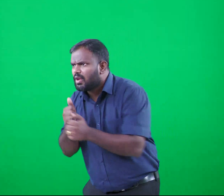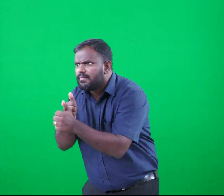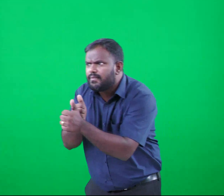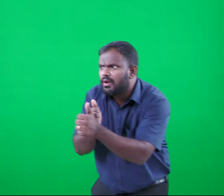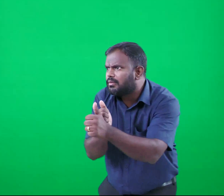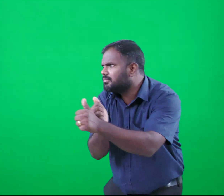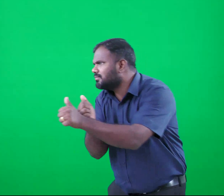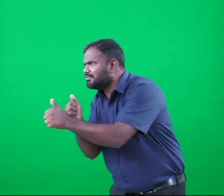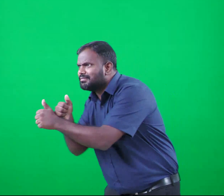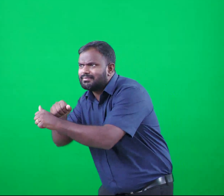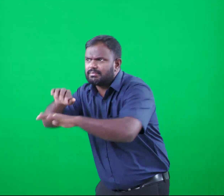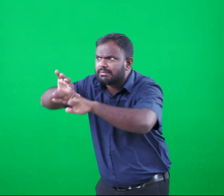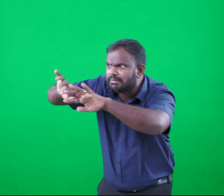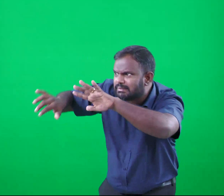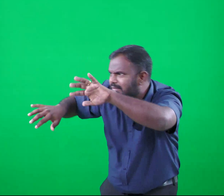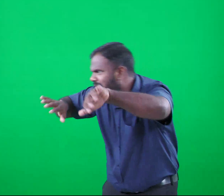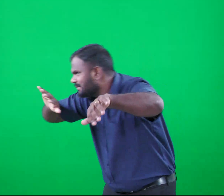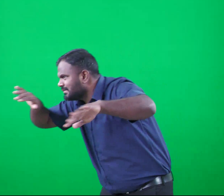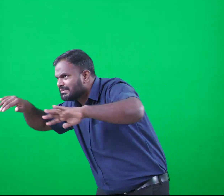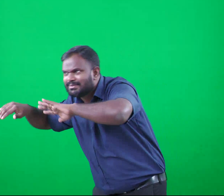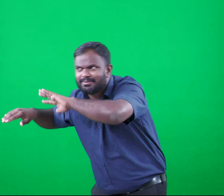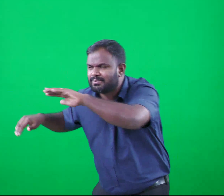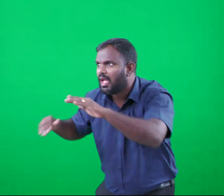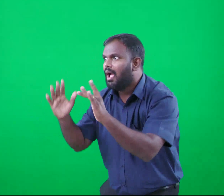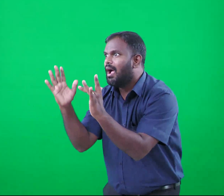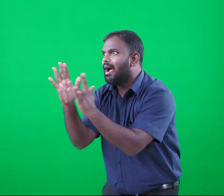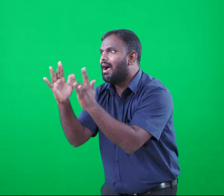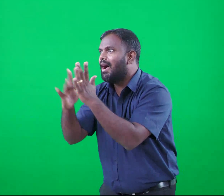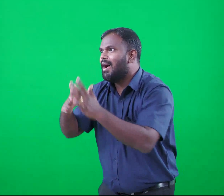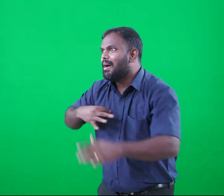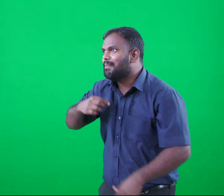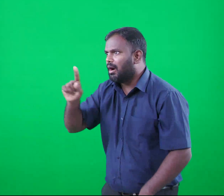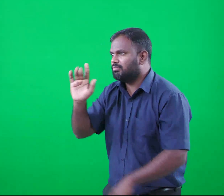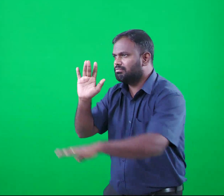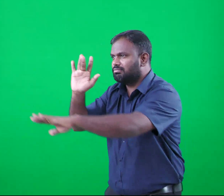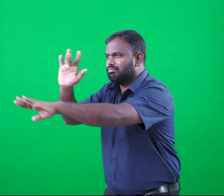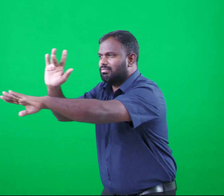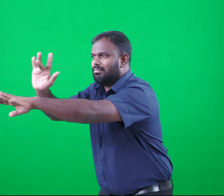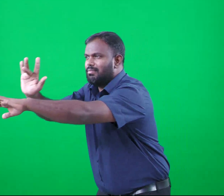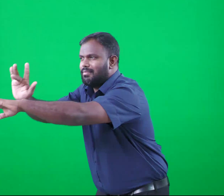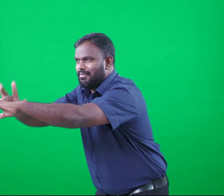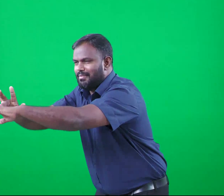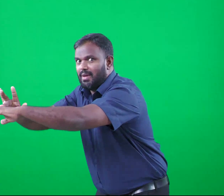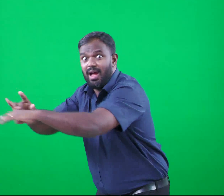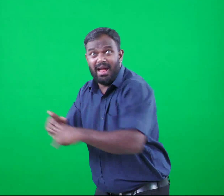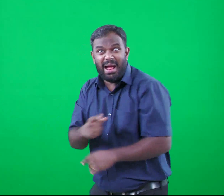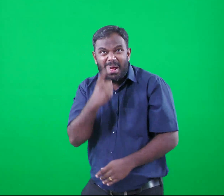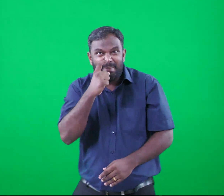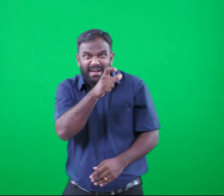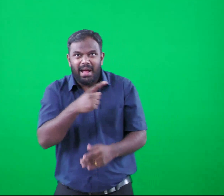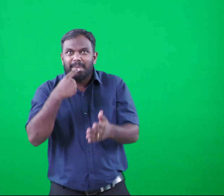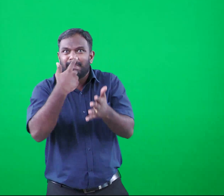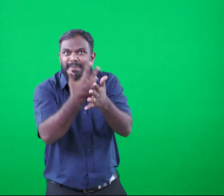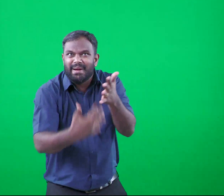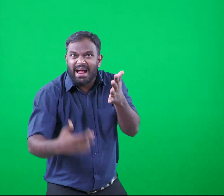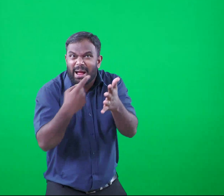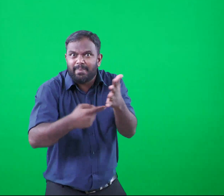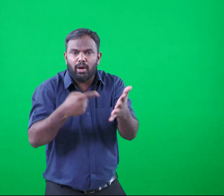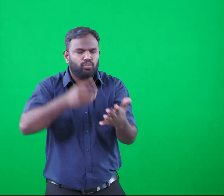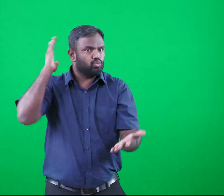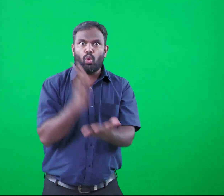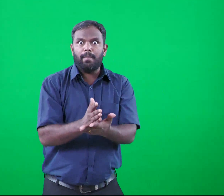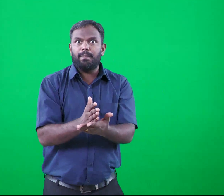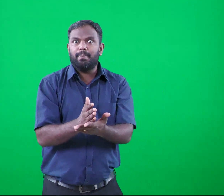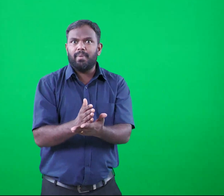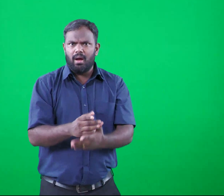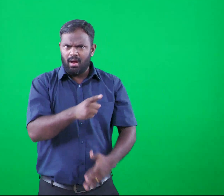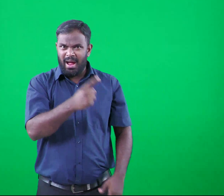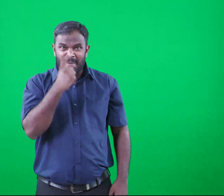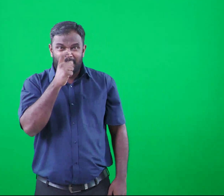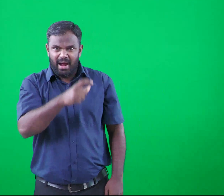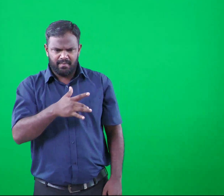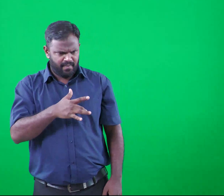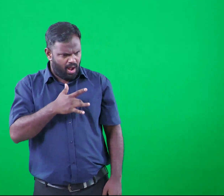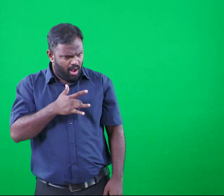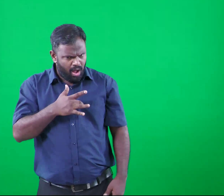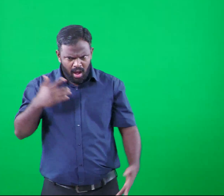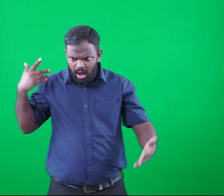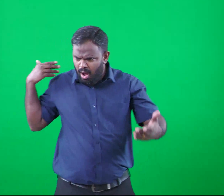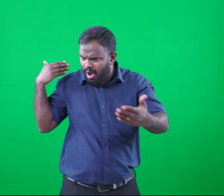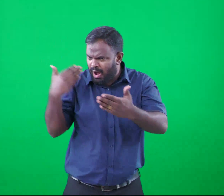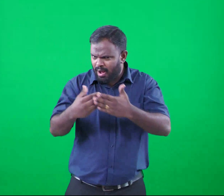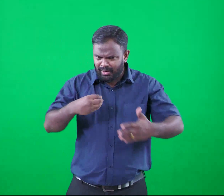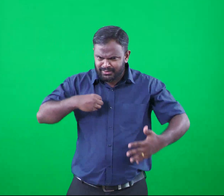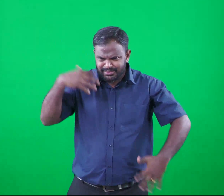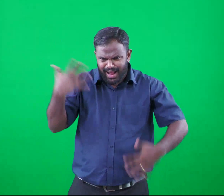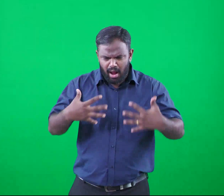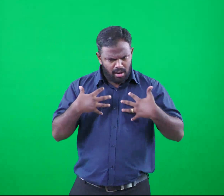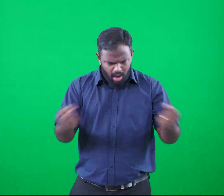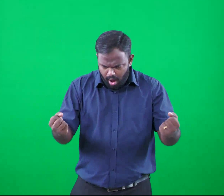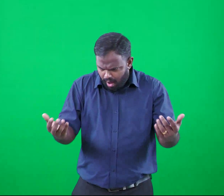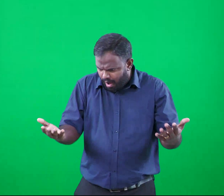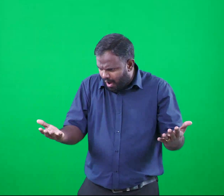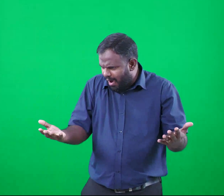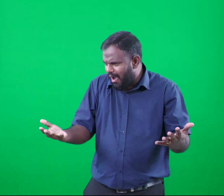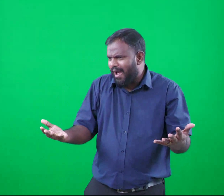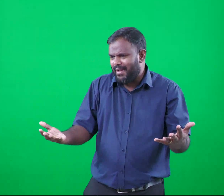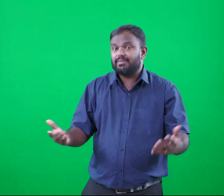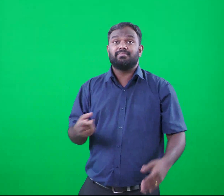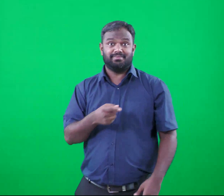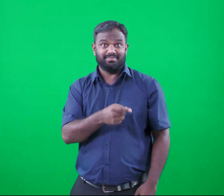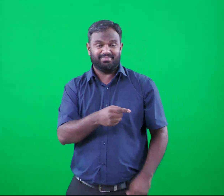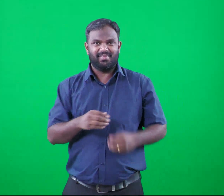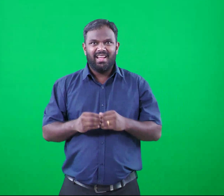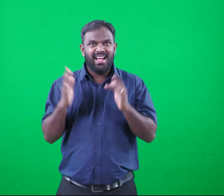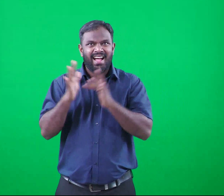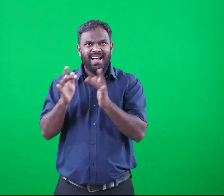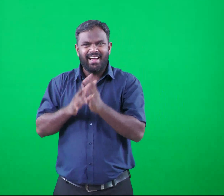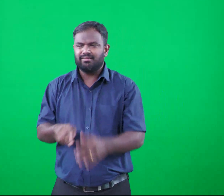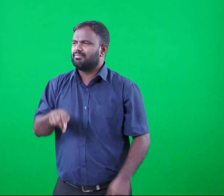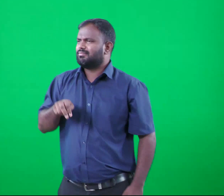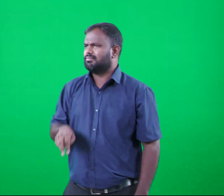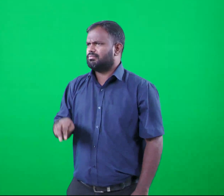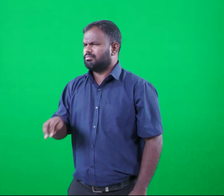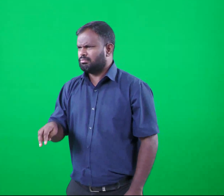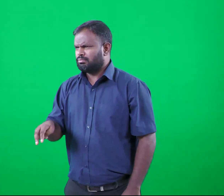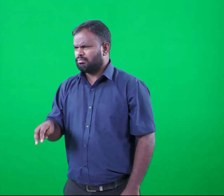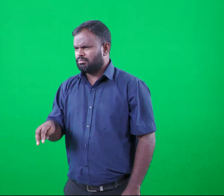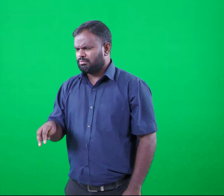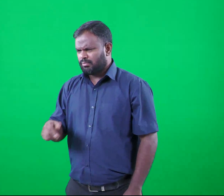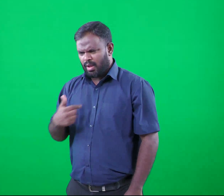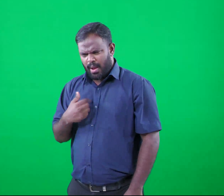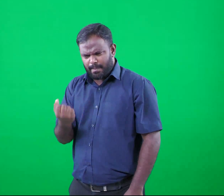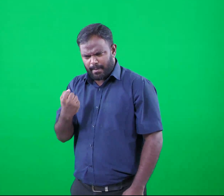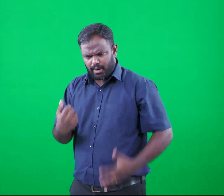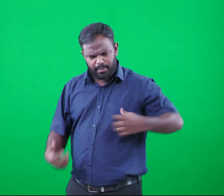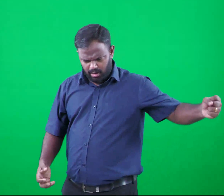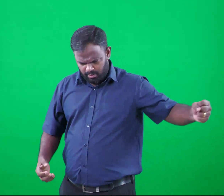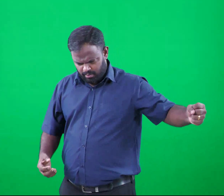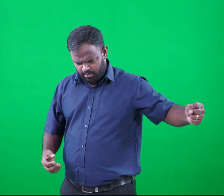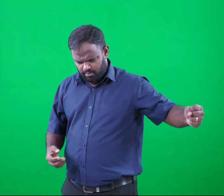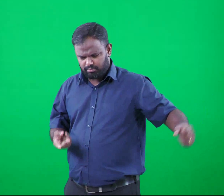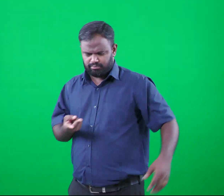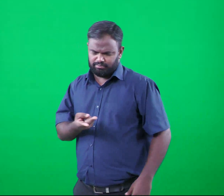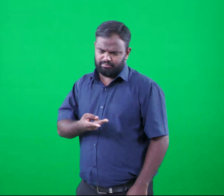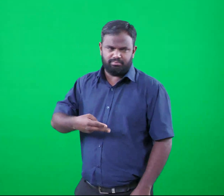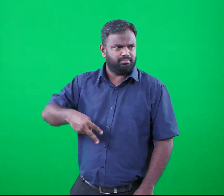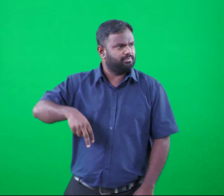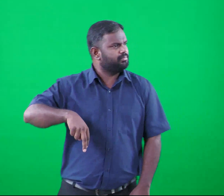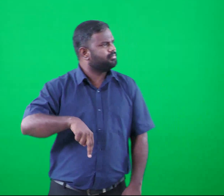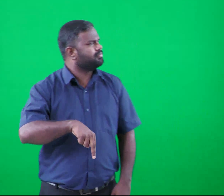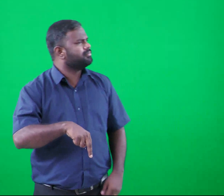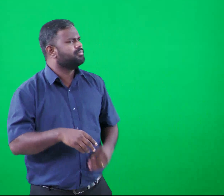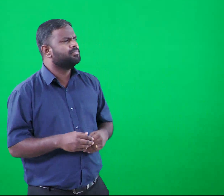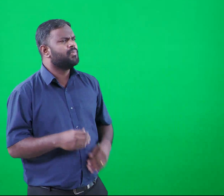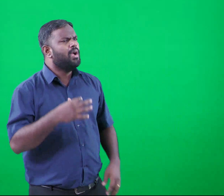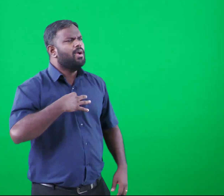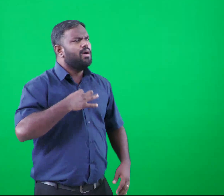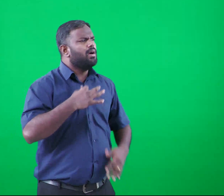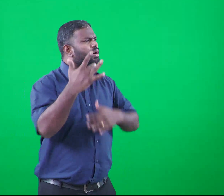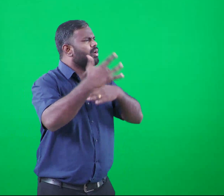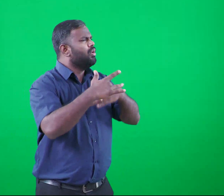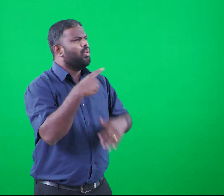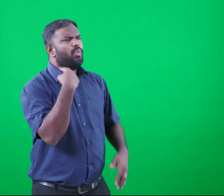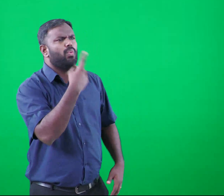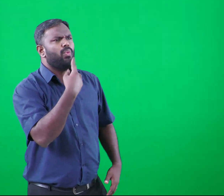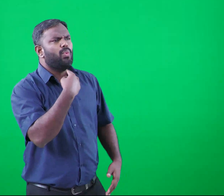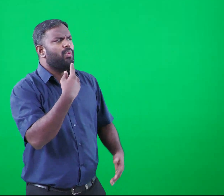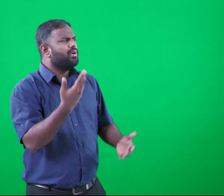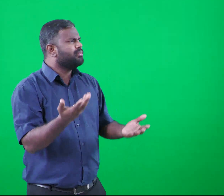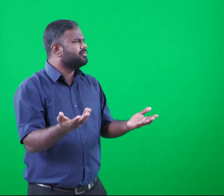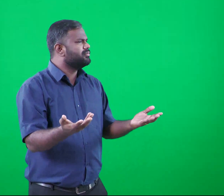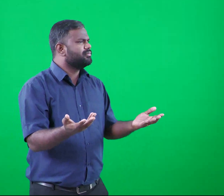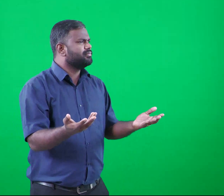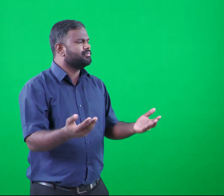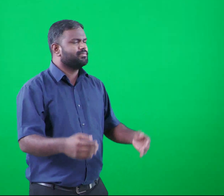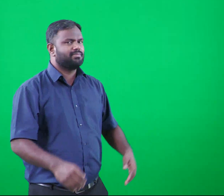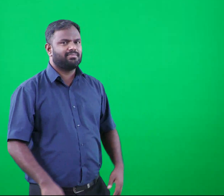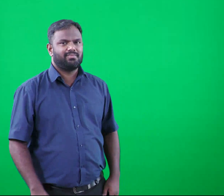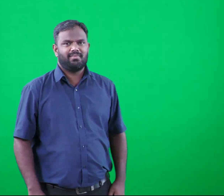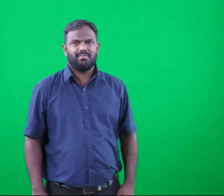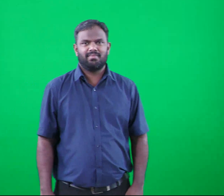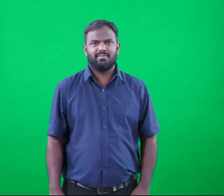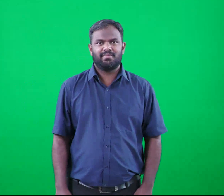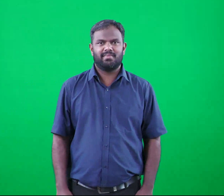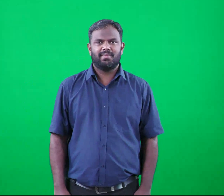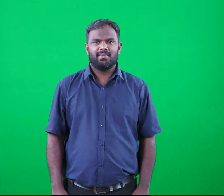Immediately her bleeding stopped, and she sensed in her body that she was healed of her affliction. At once Jesus was aware that power had gone out from Him.